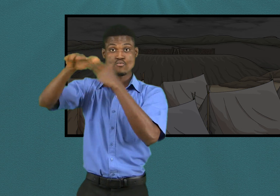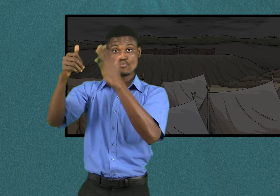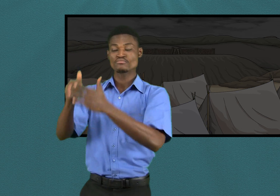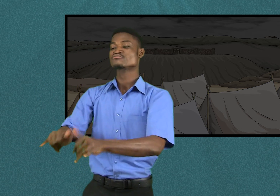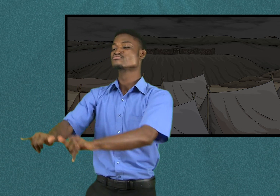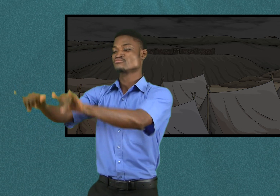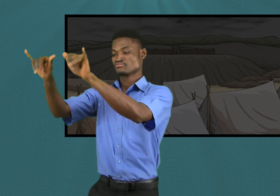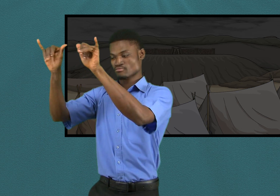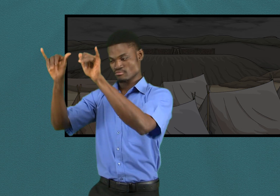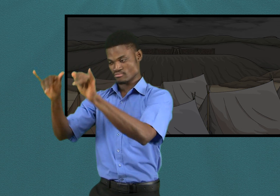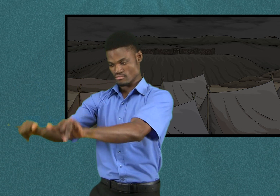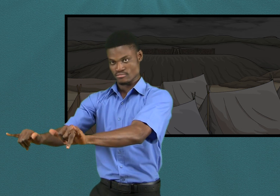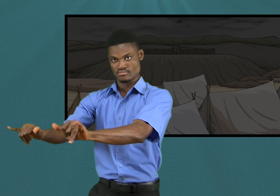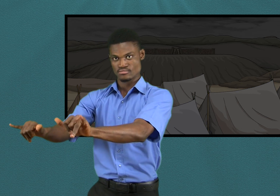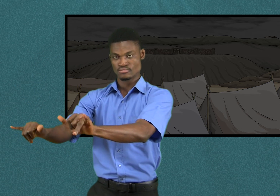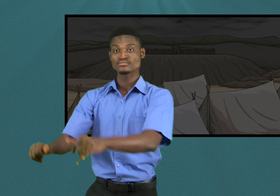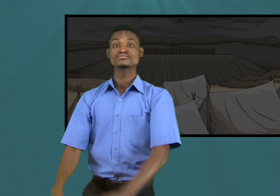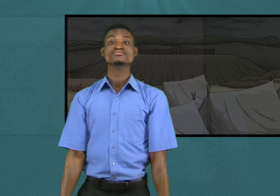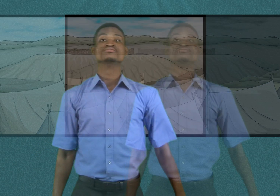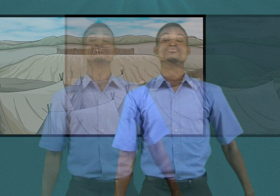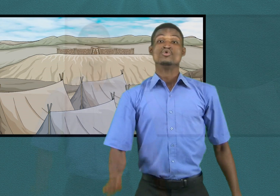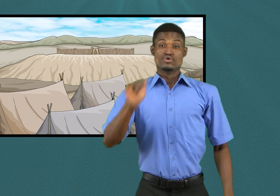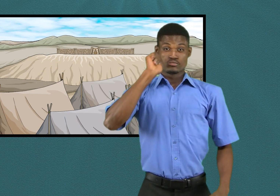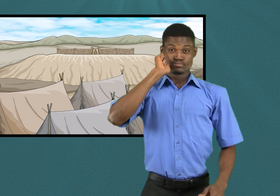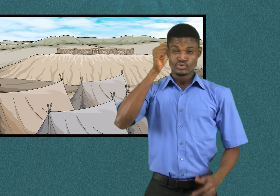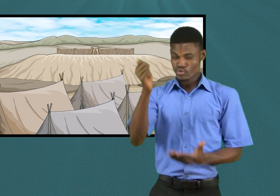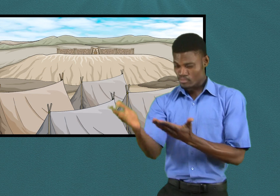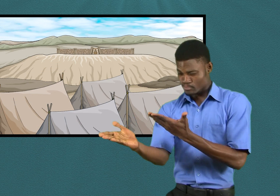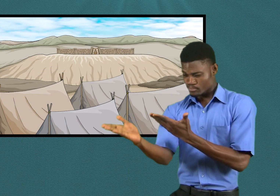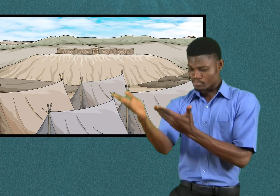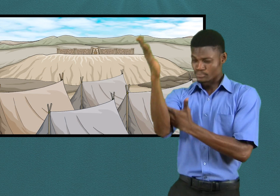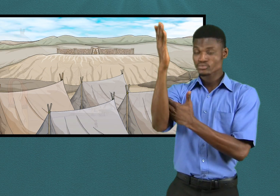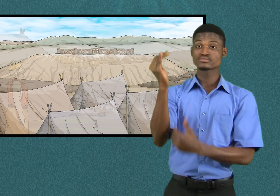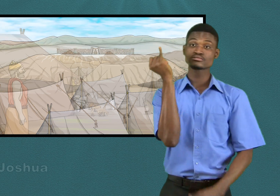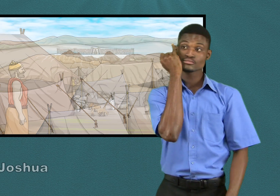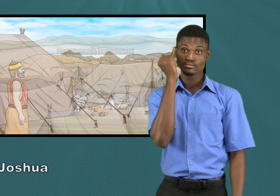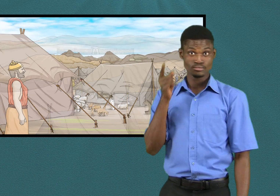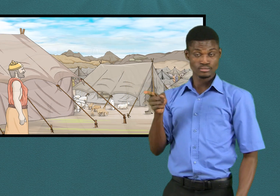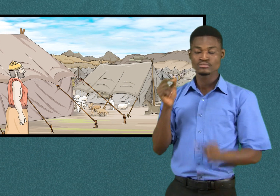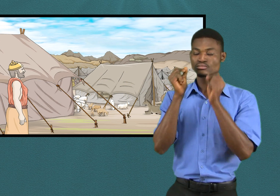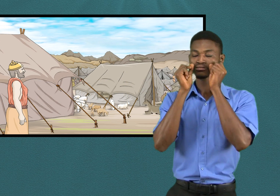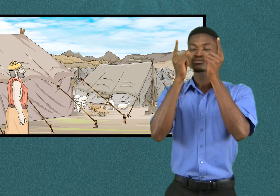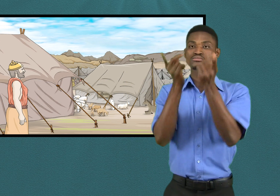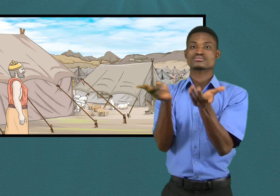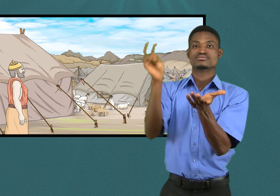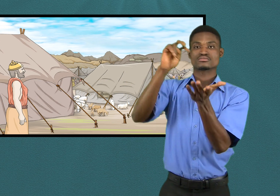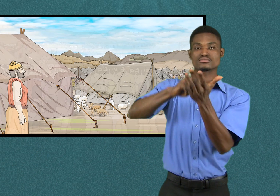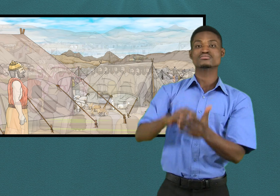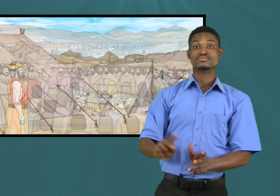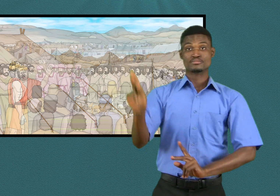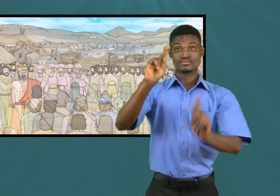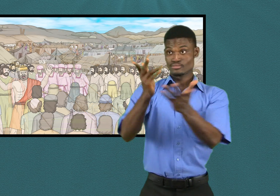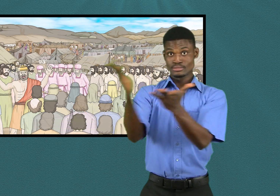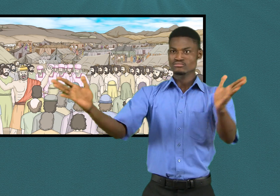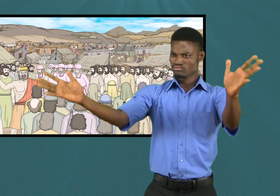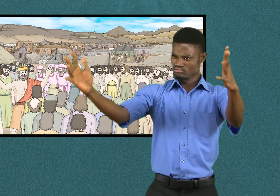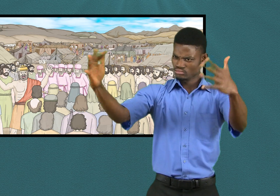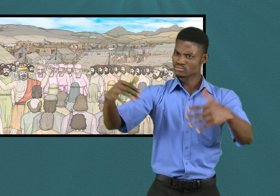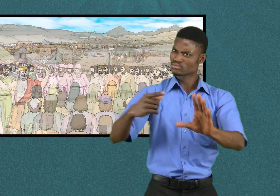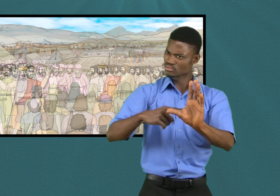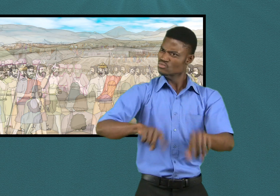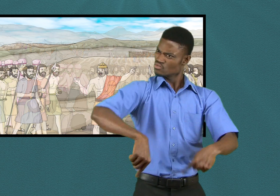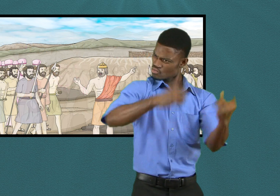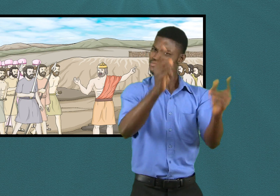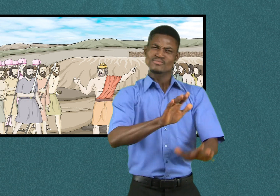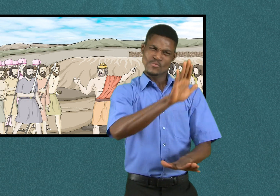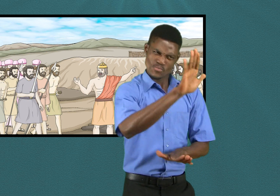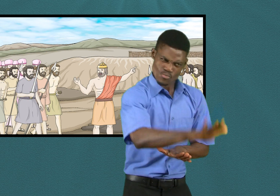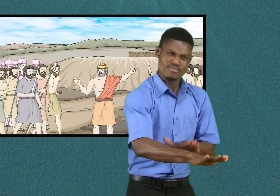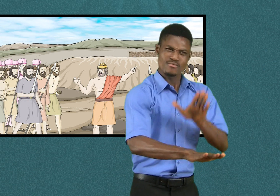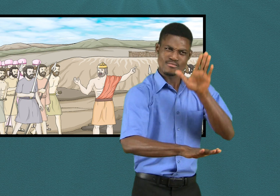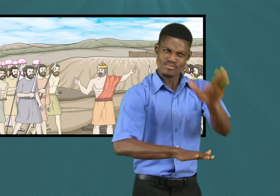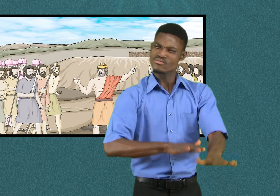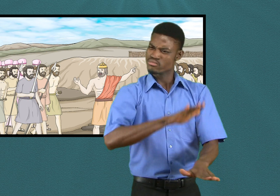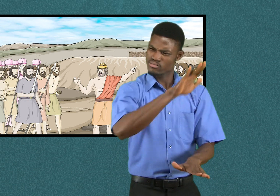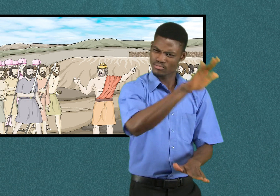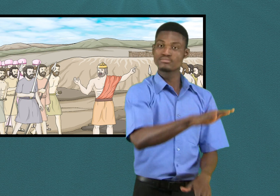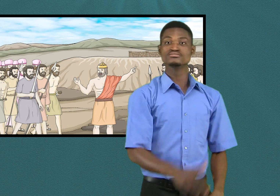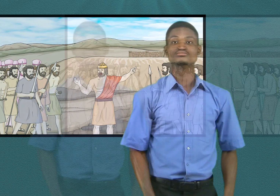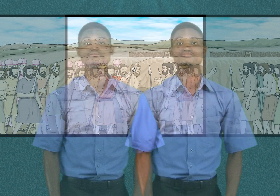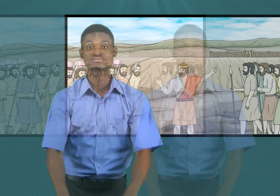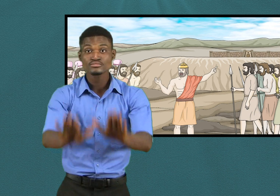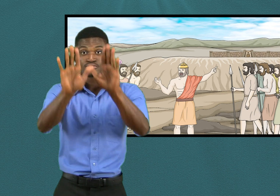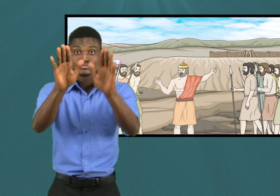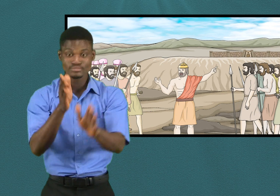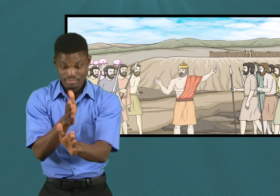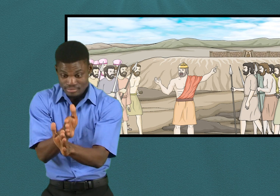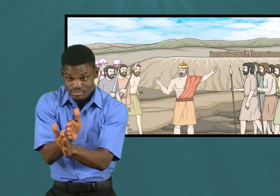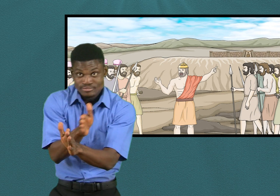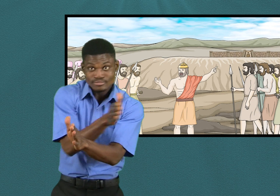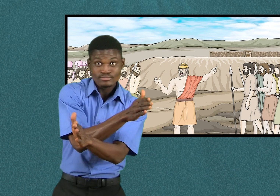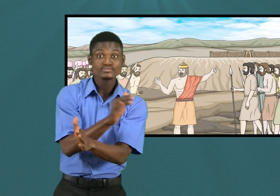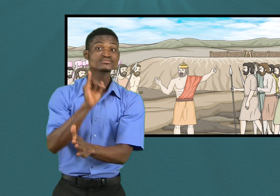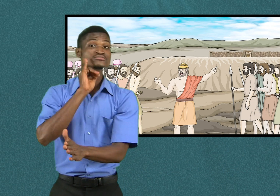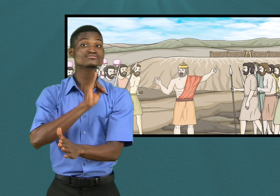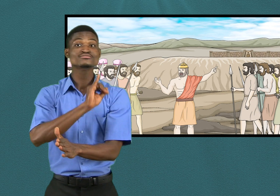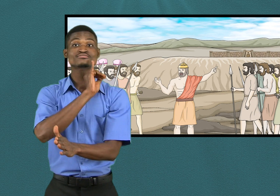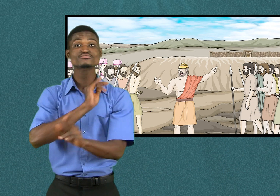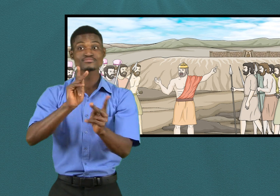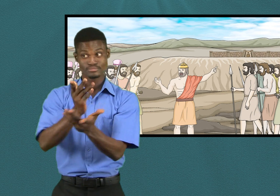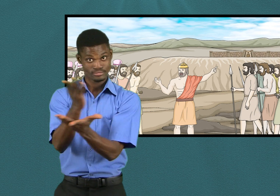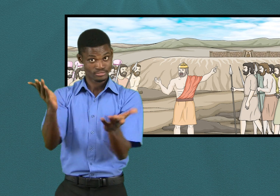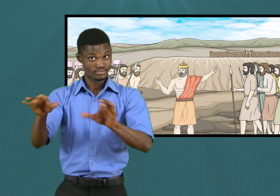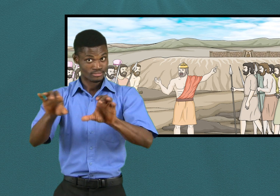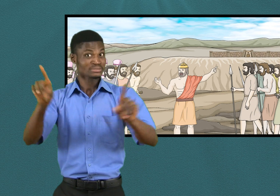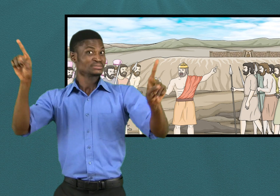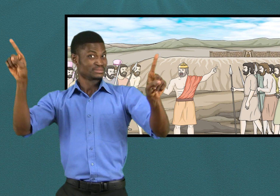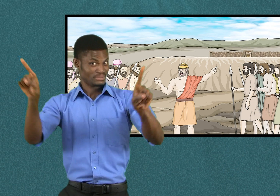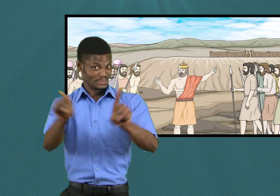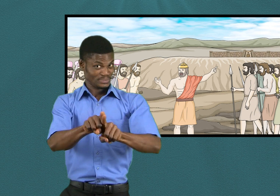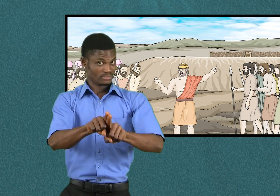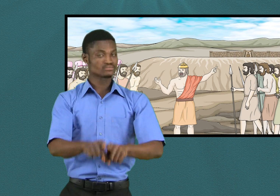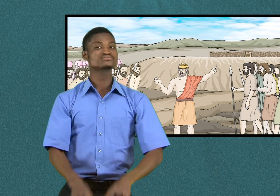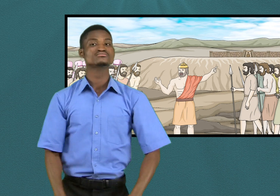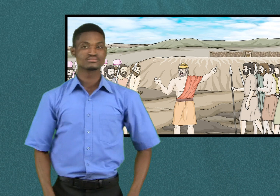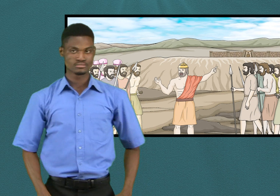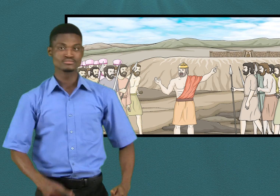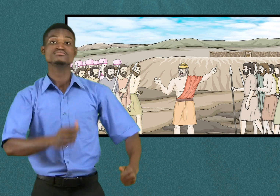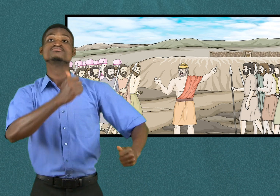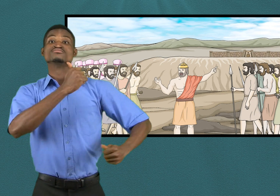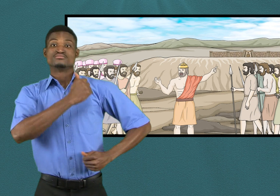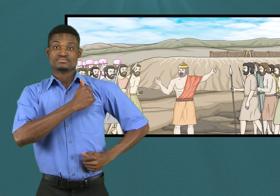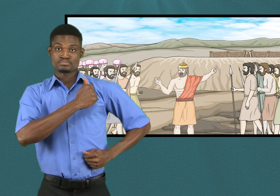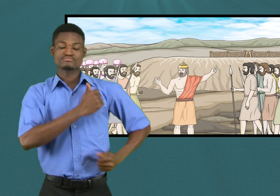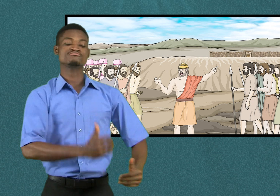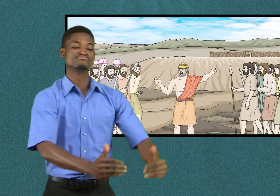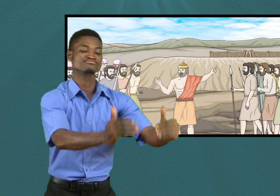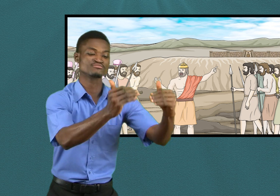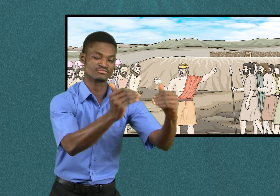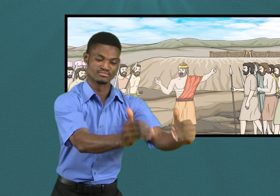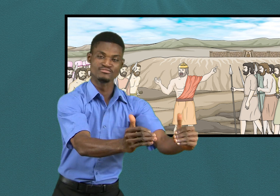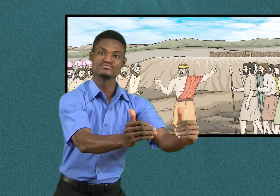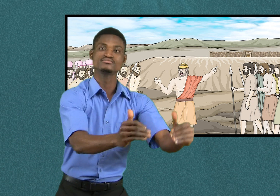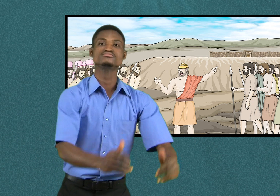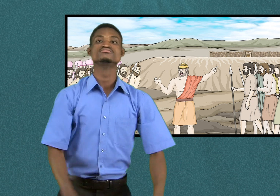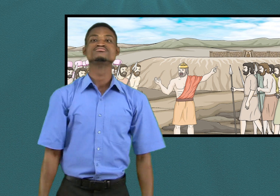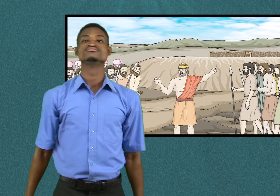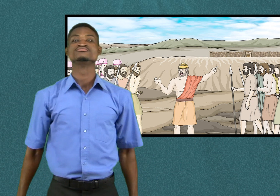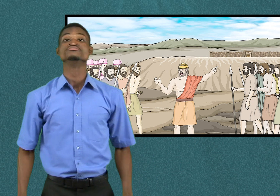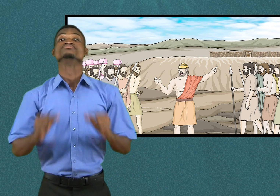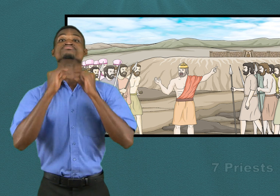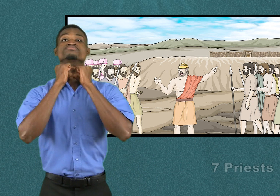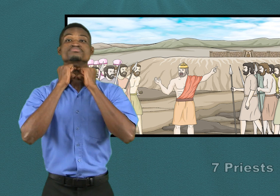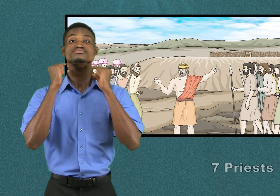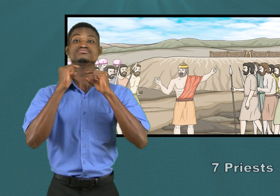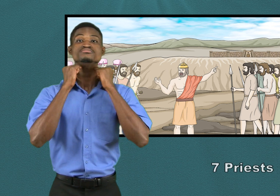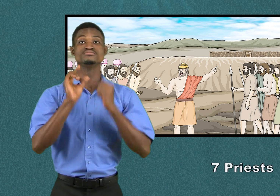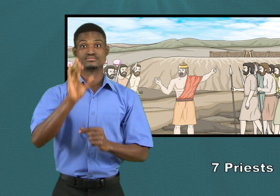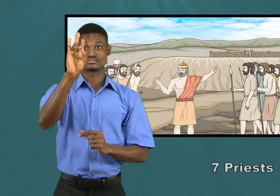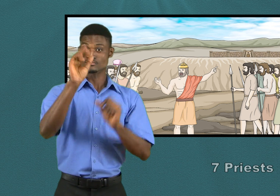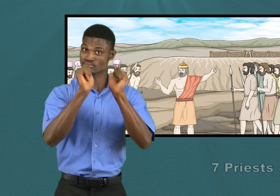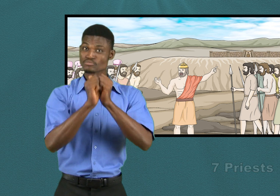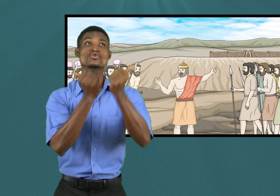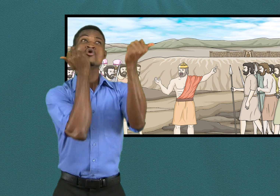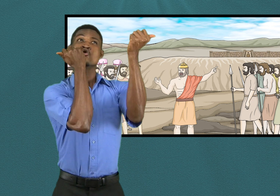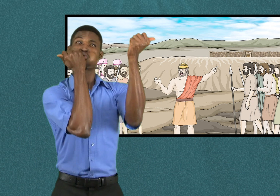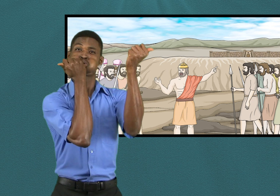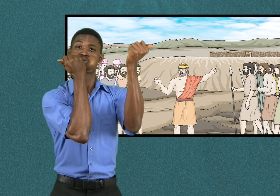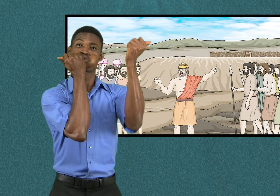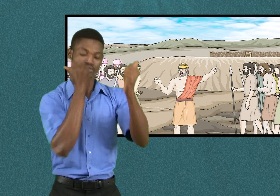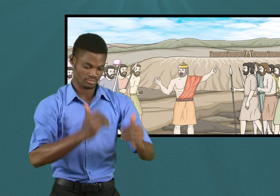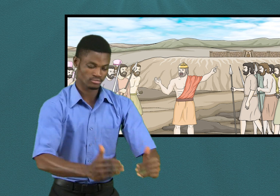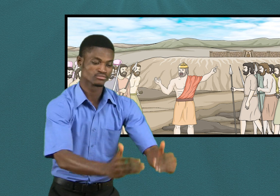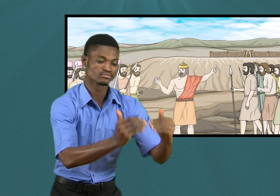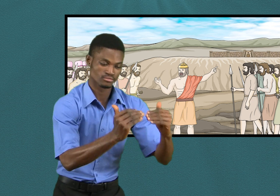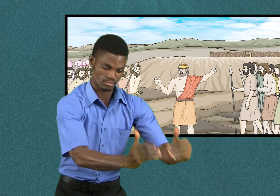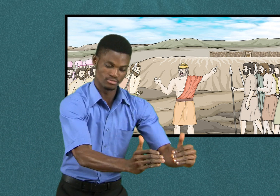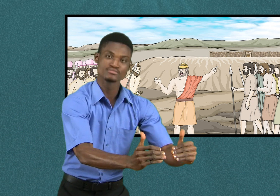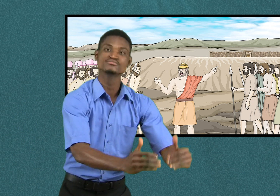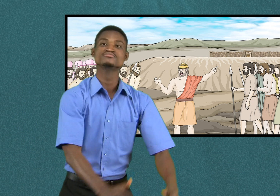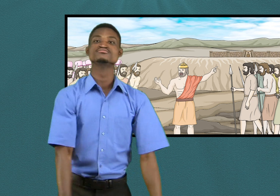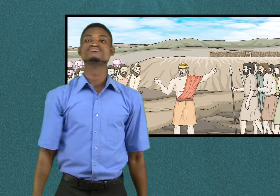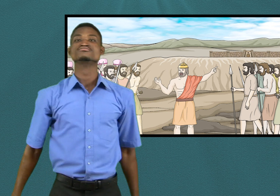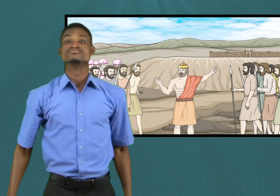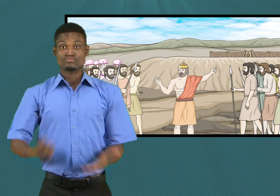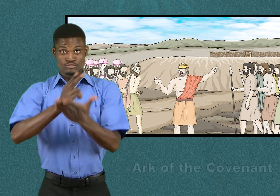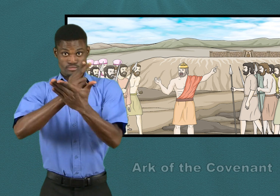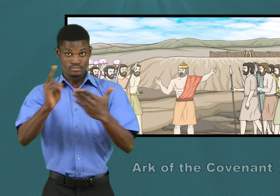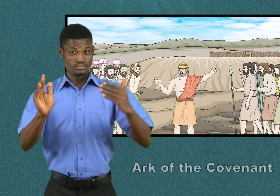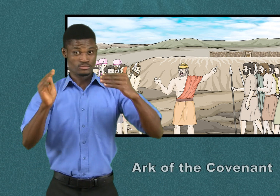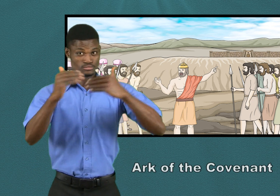Joshua got up early the next morning, and the priests took the ark of the LORD.